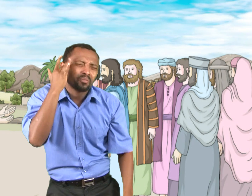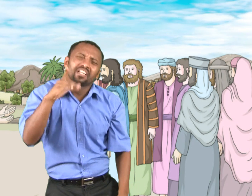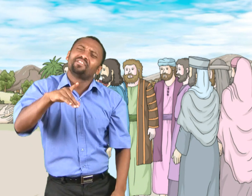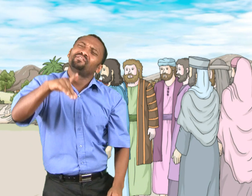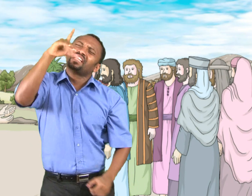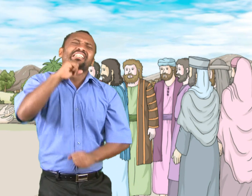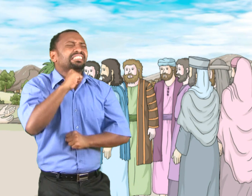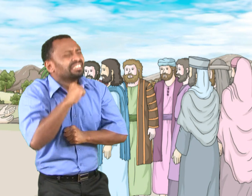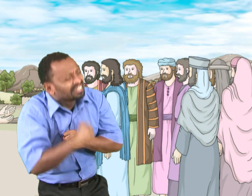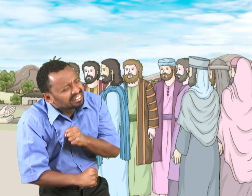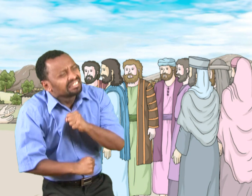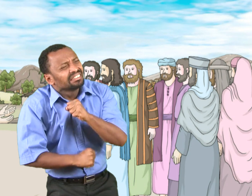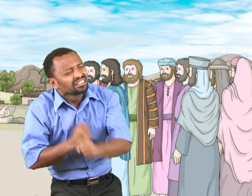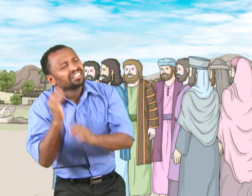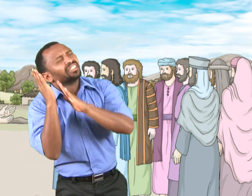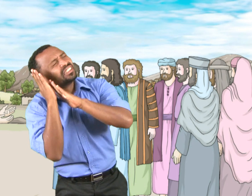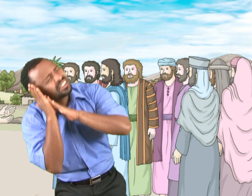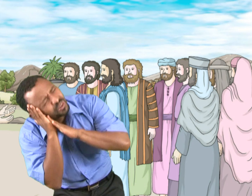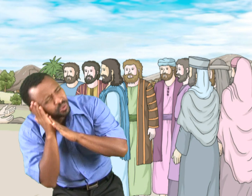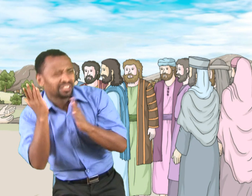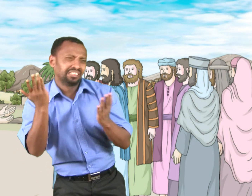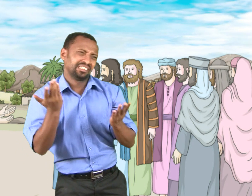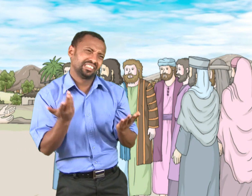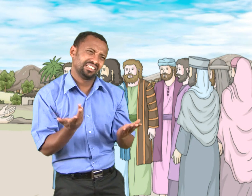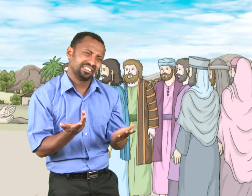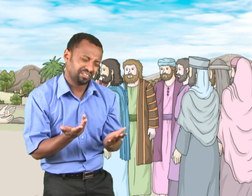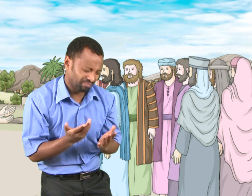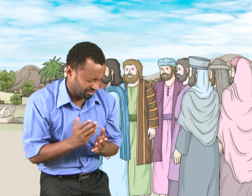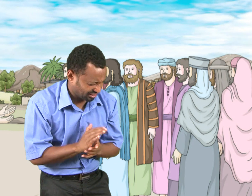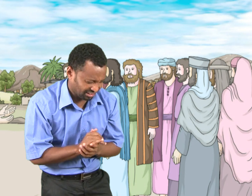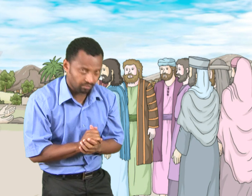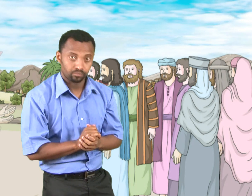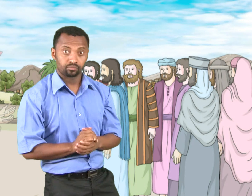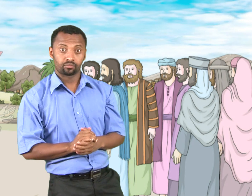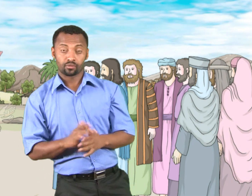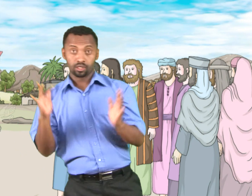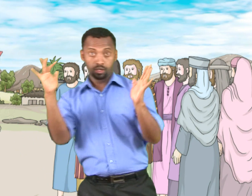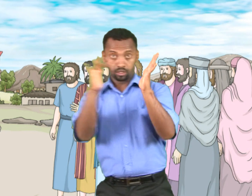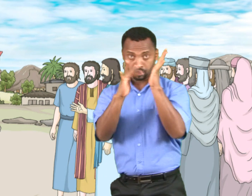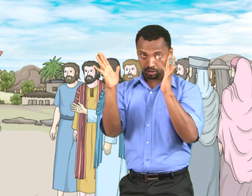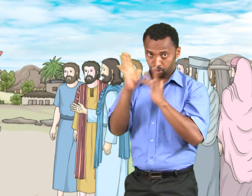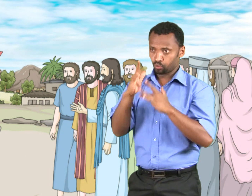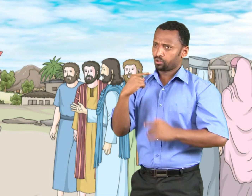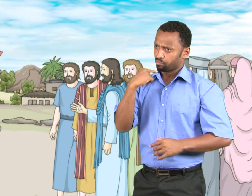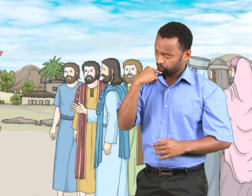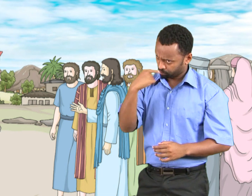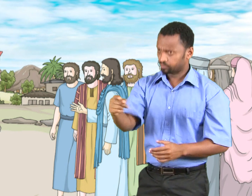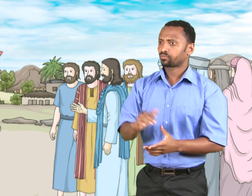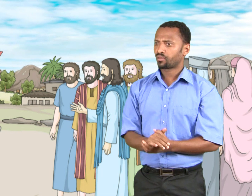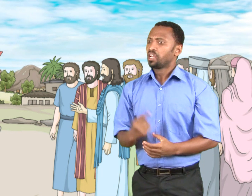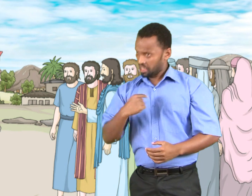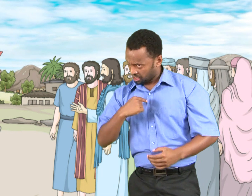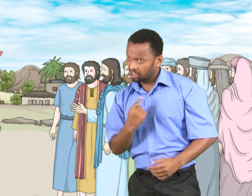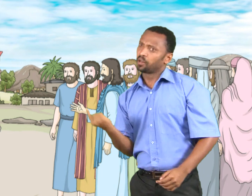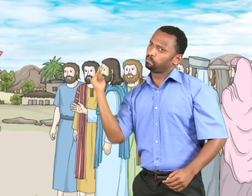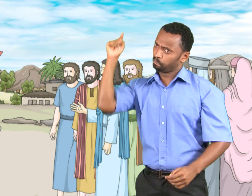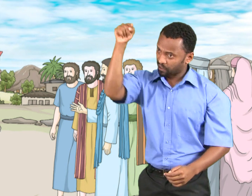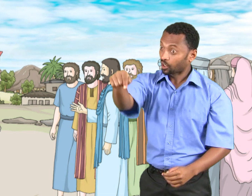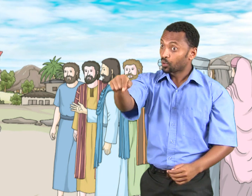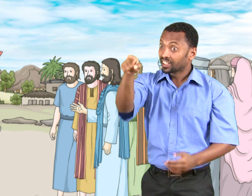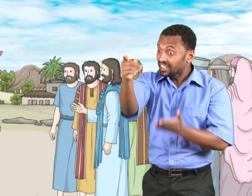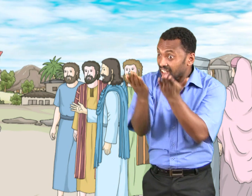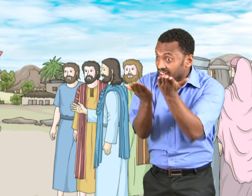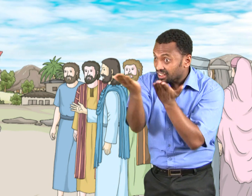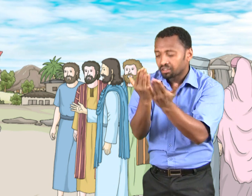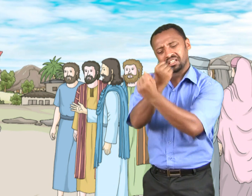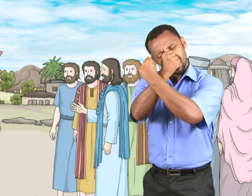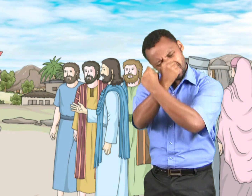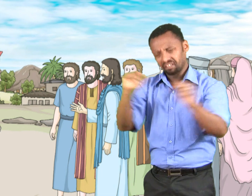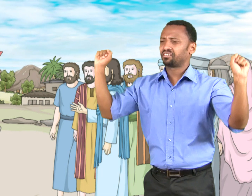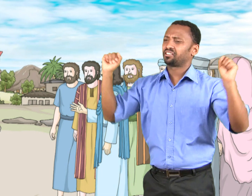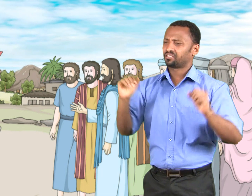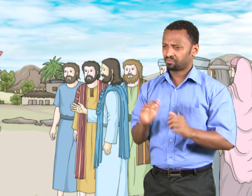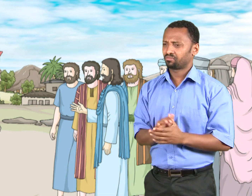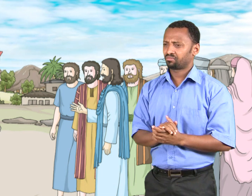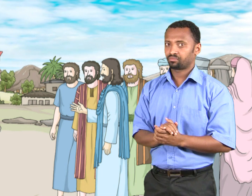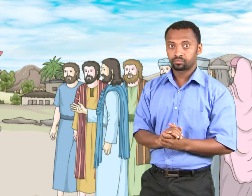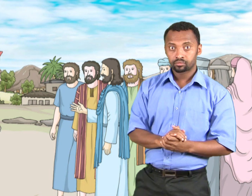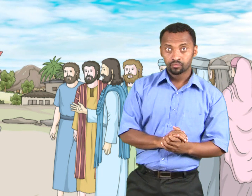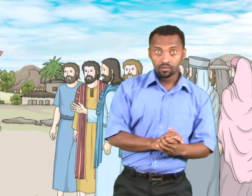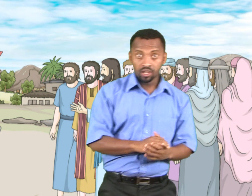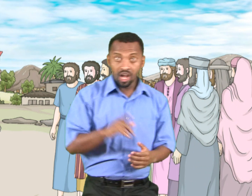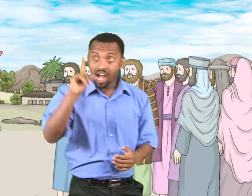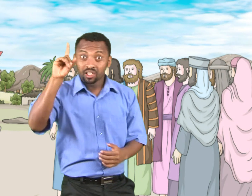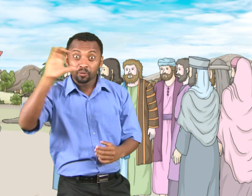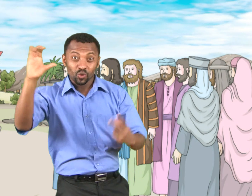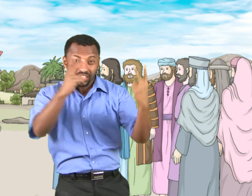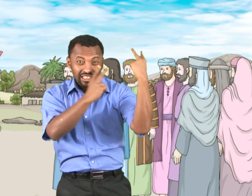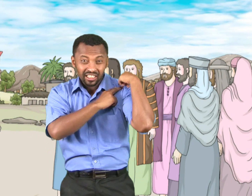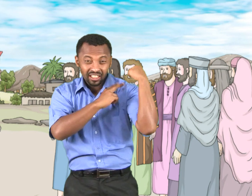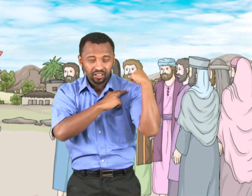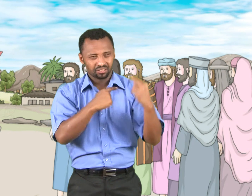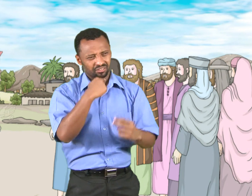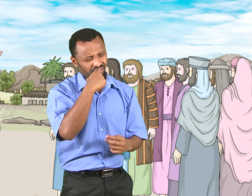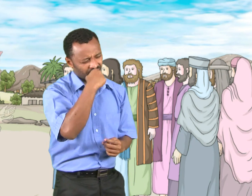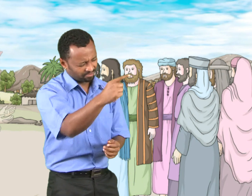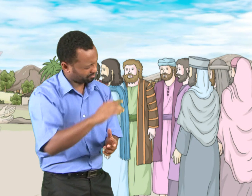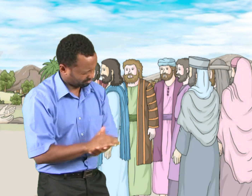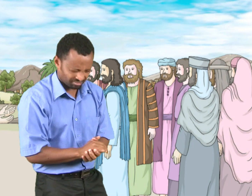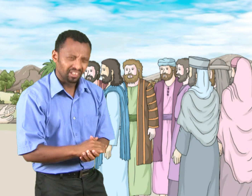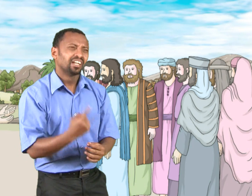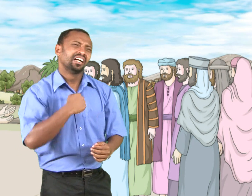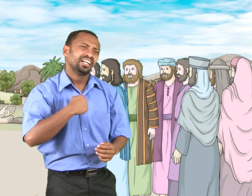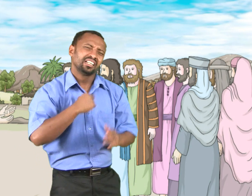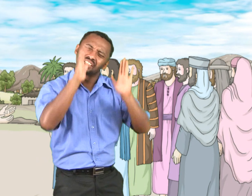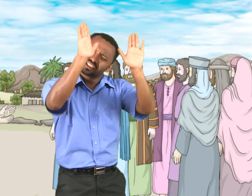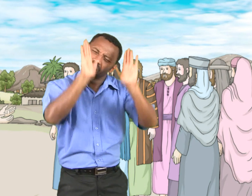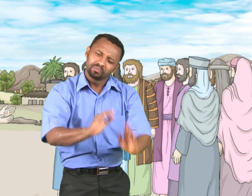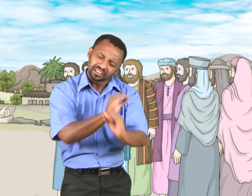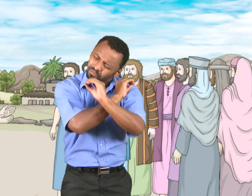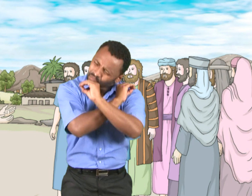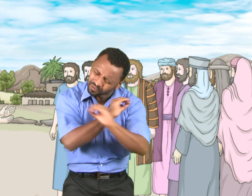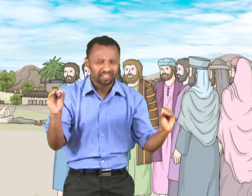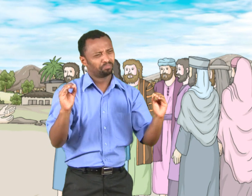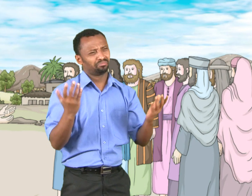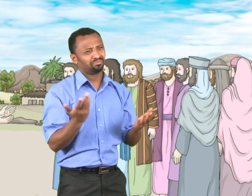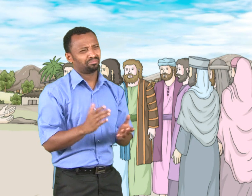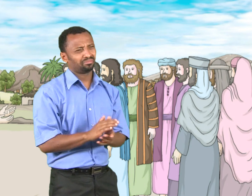“I will go and heal him,” Jesus replied.